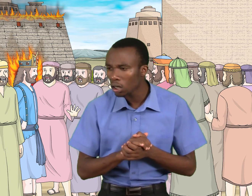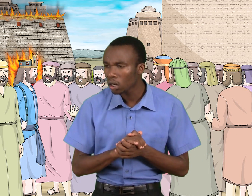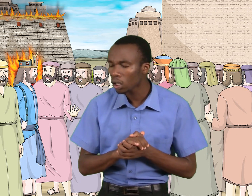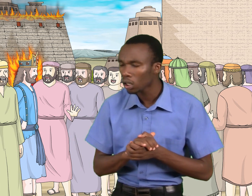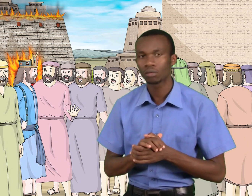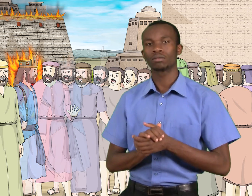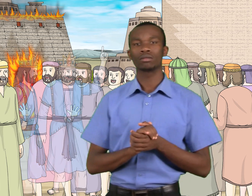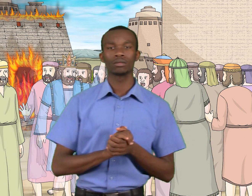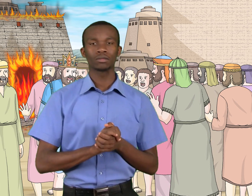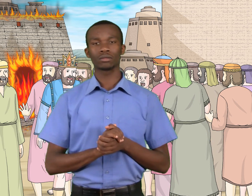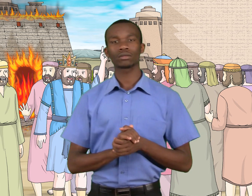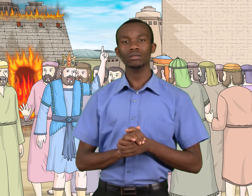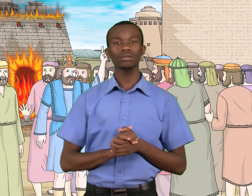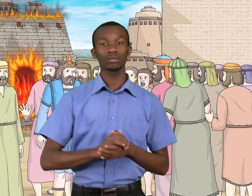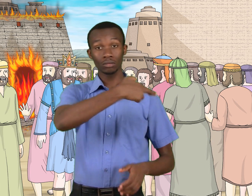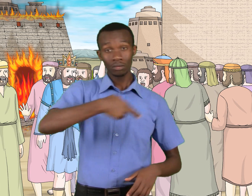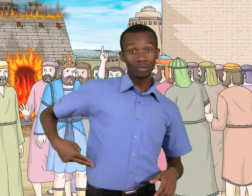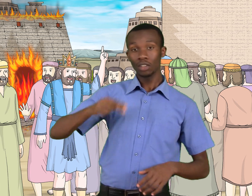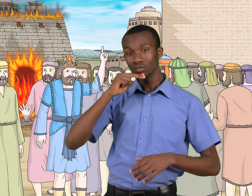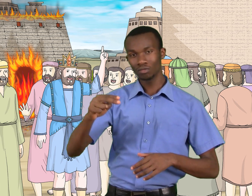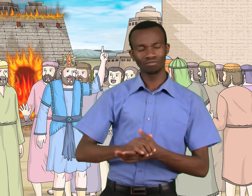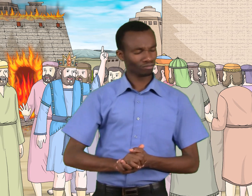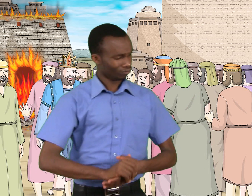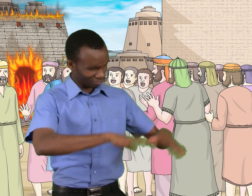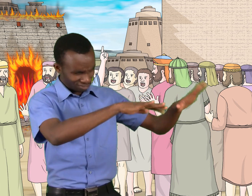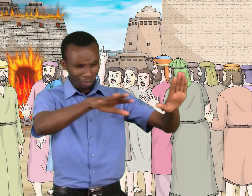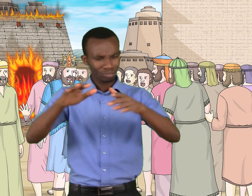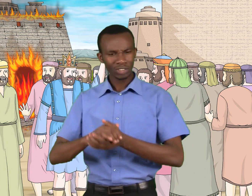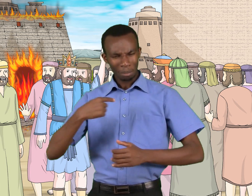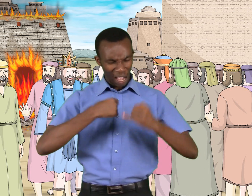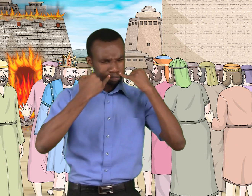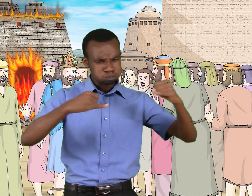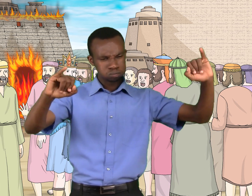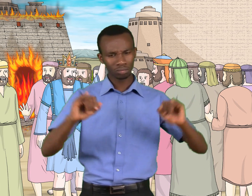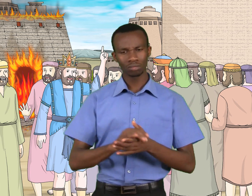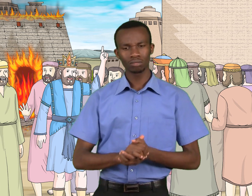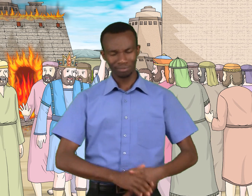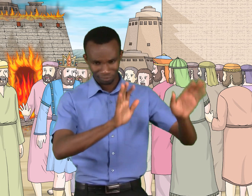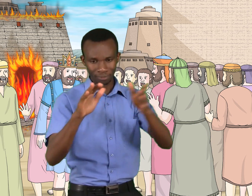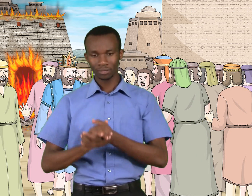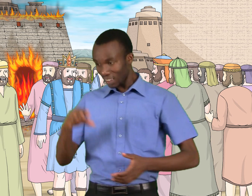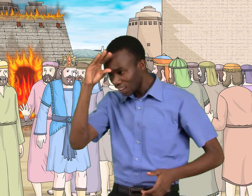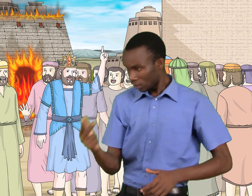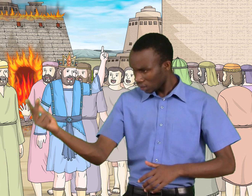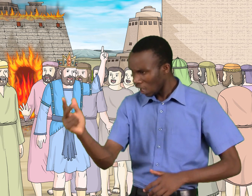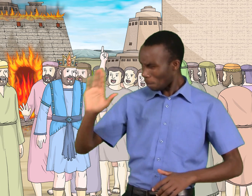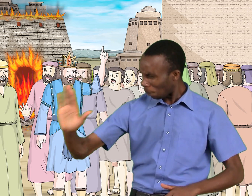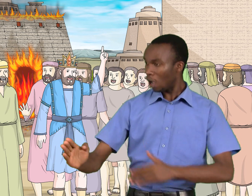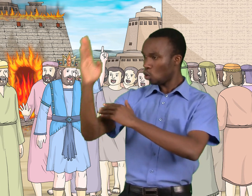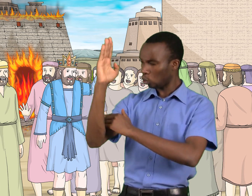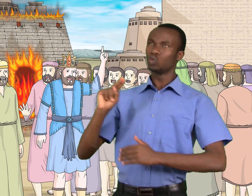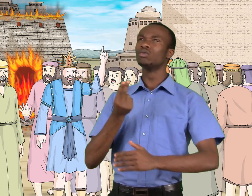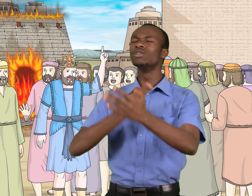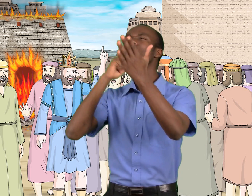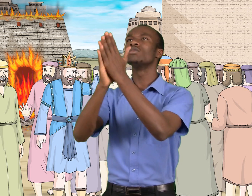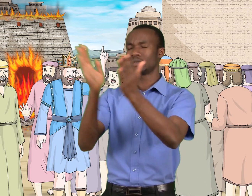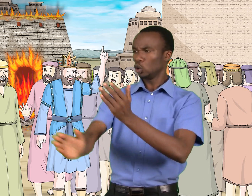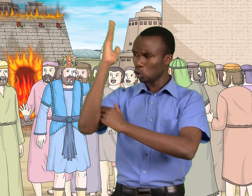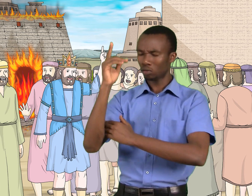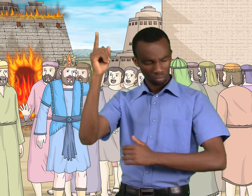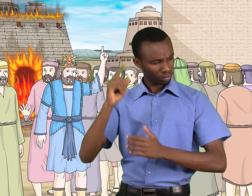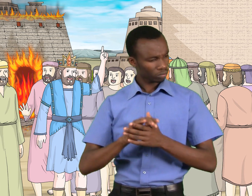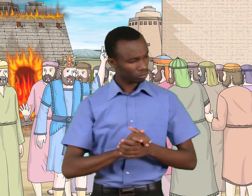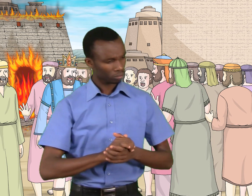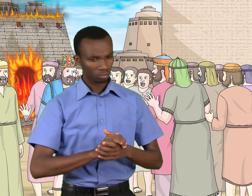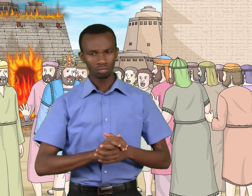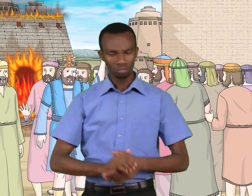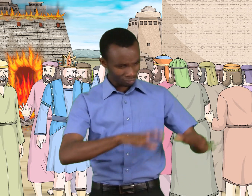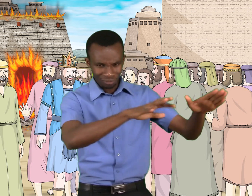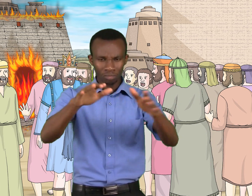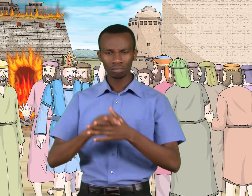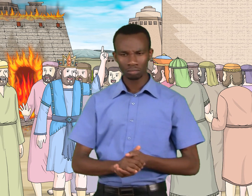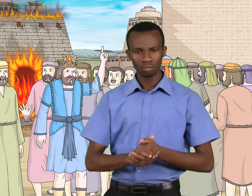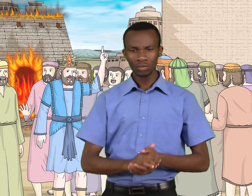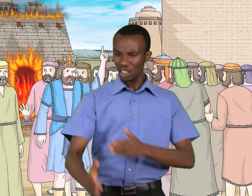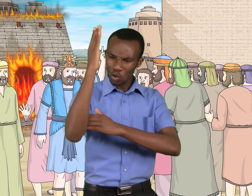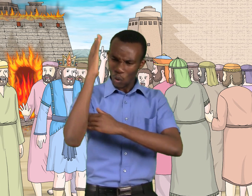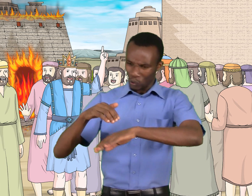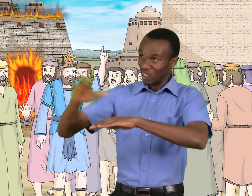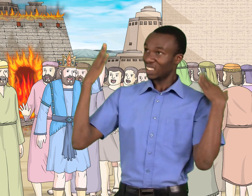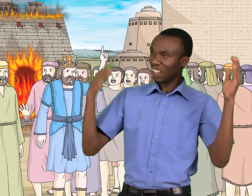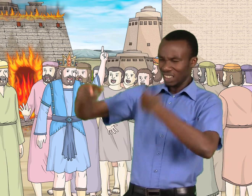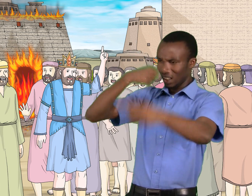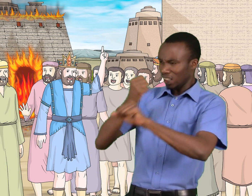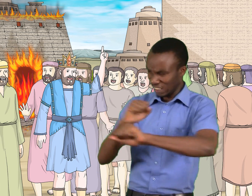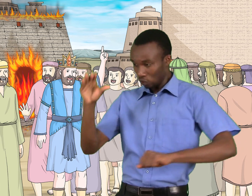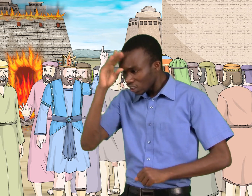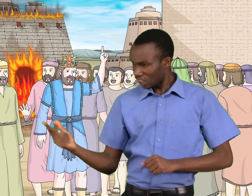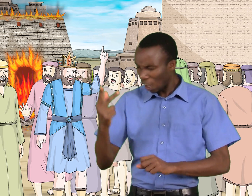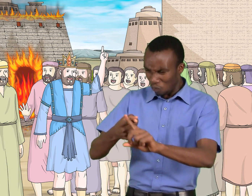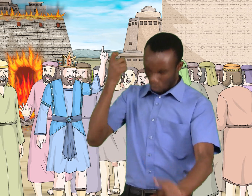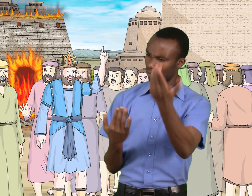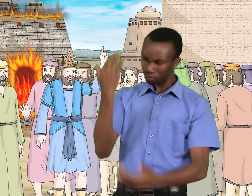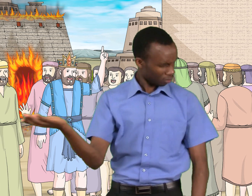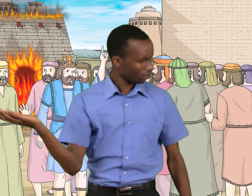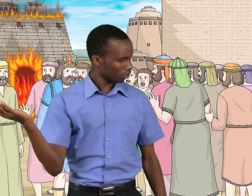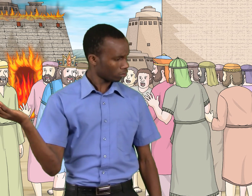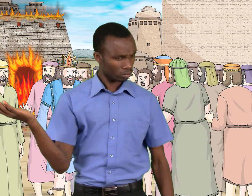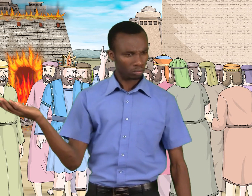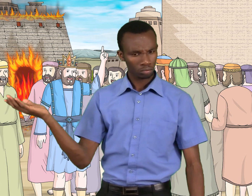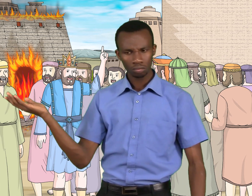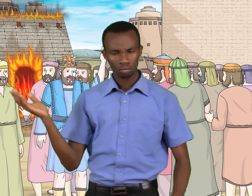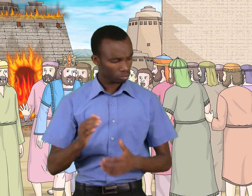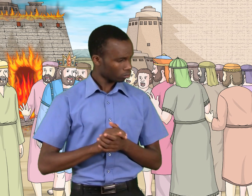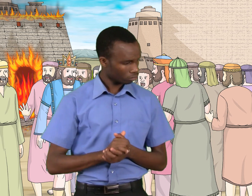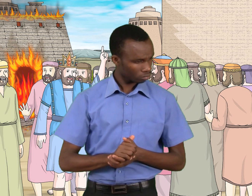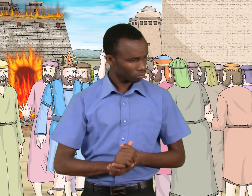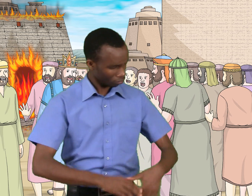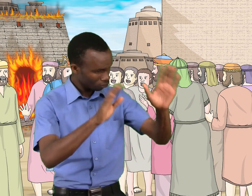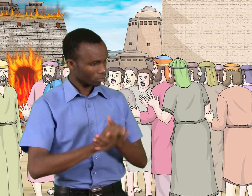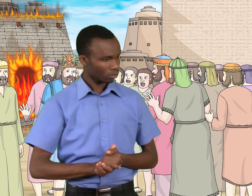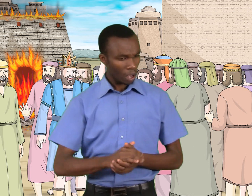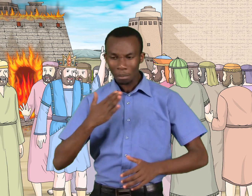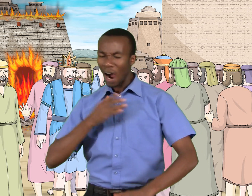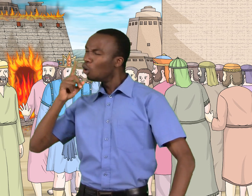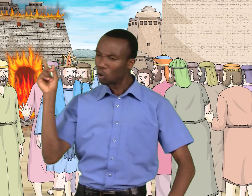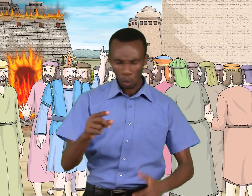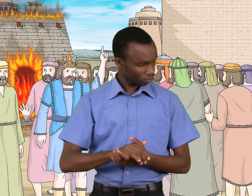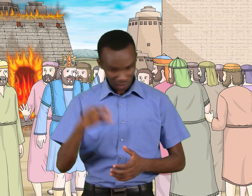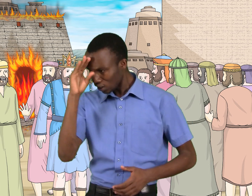Nebuchadnezzar declared, “Blessed be the God of Shadrach, Meshach, and Abednego, who has sent His angel and delivered His servants who trusted in Him.